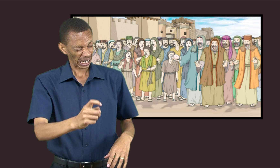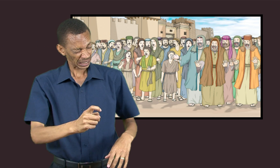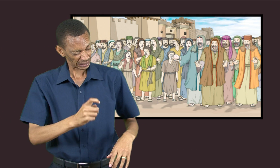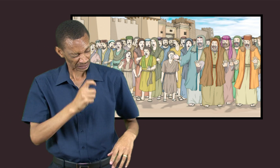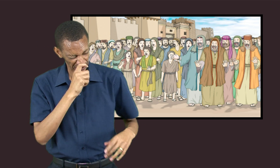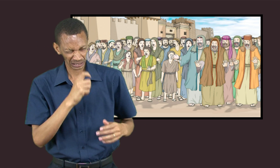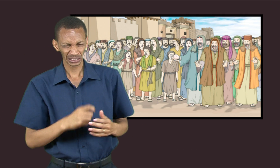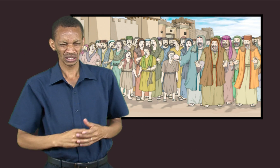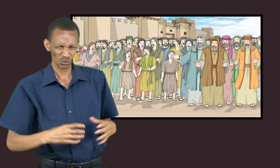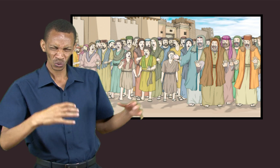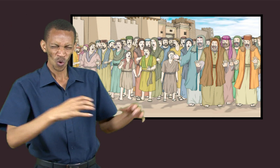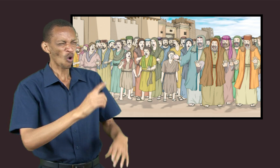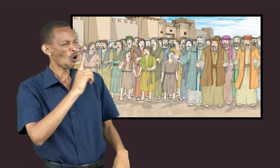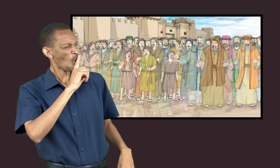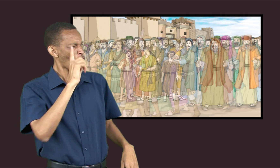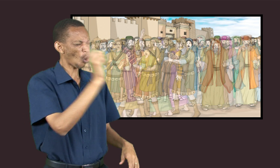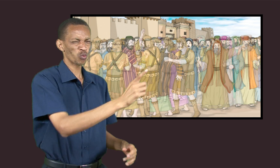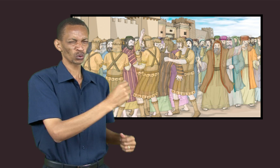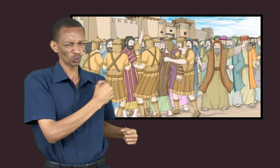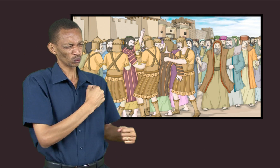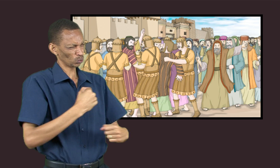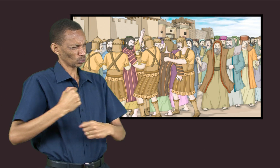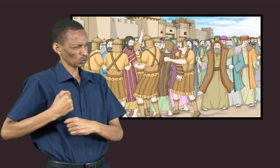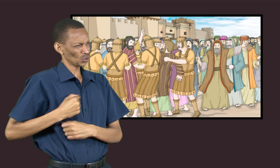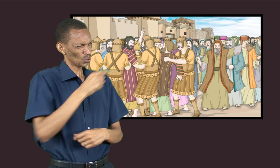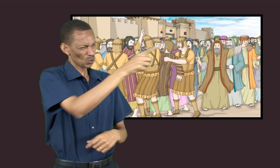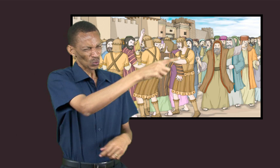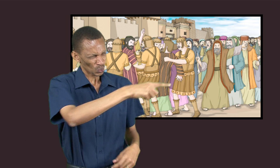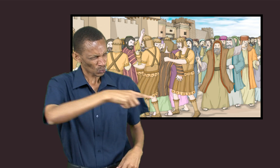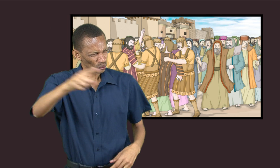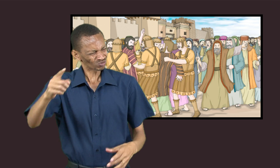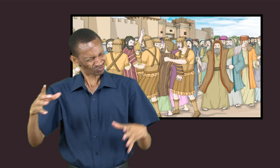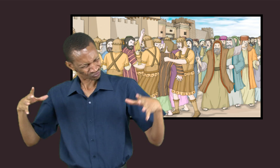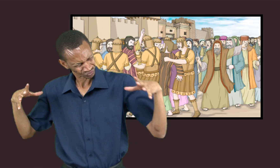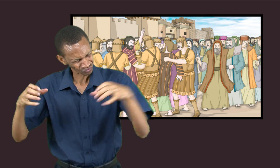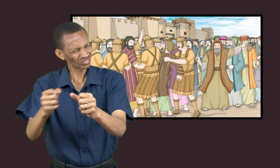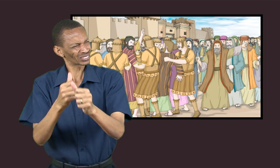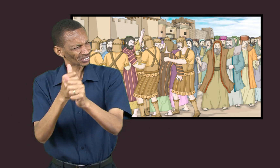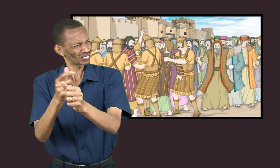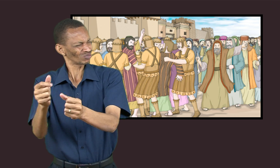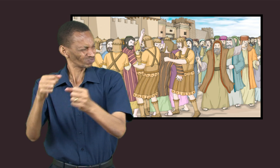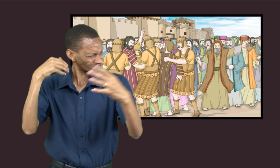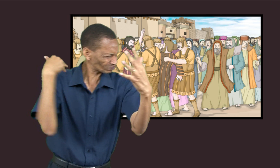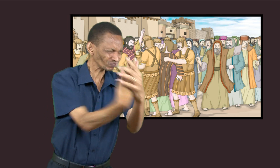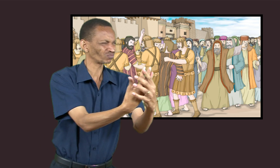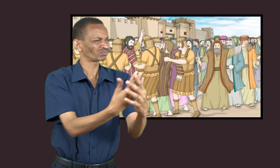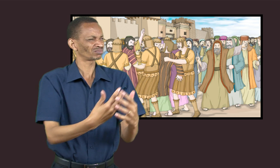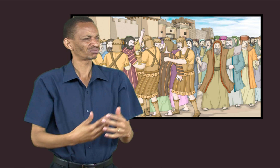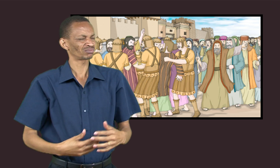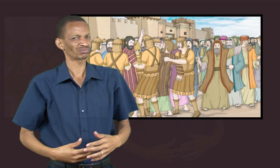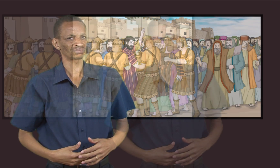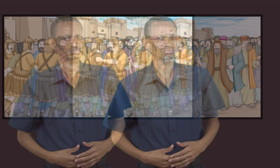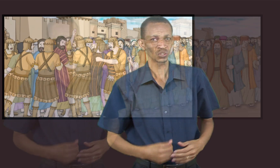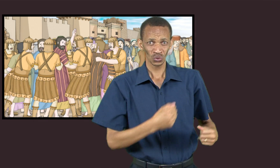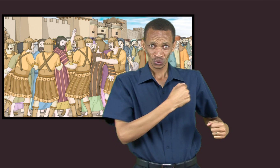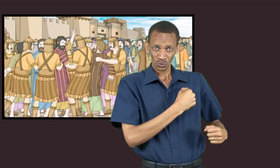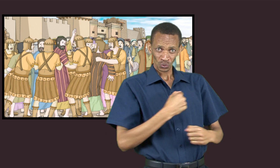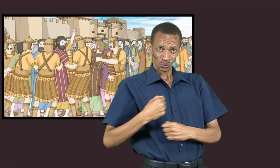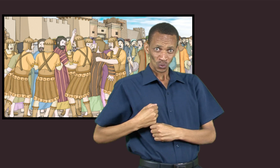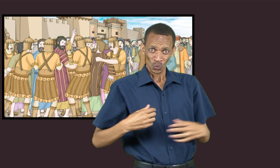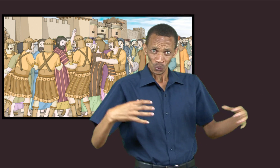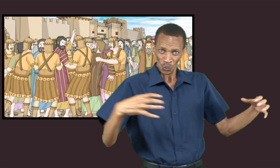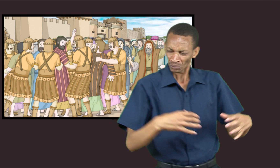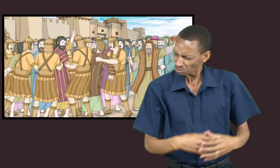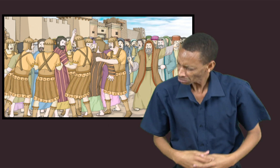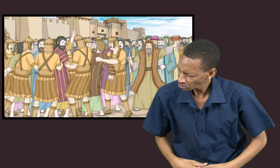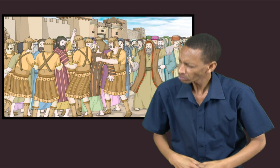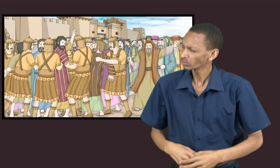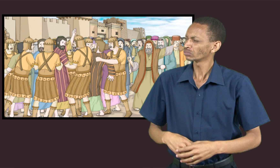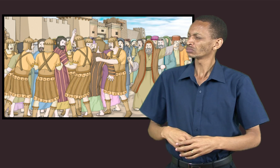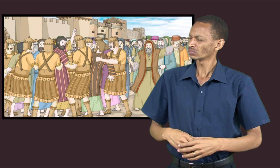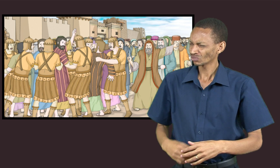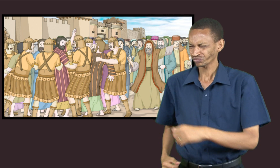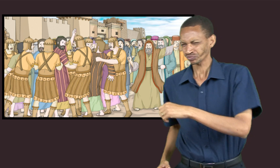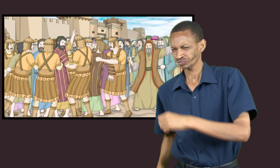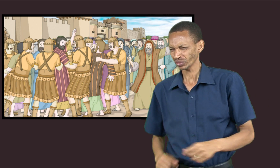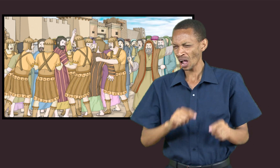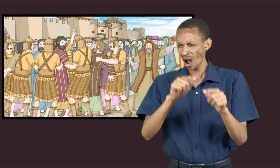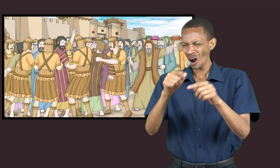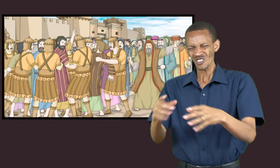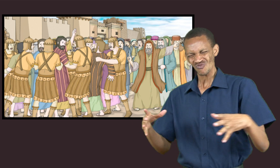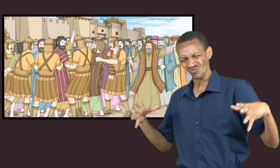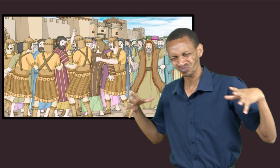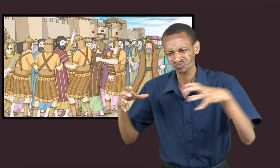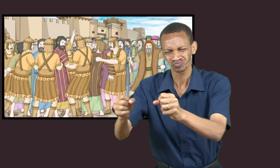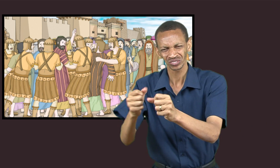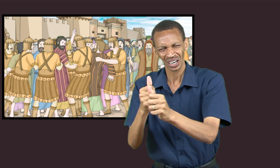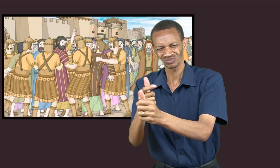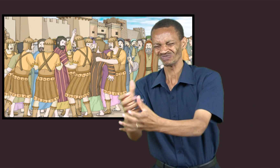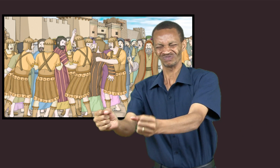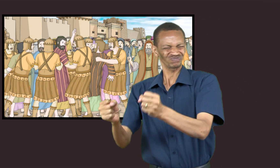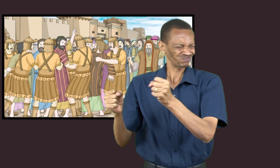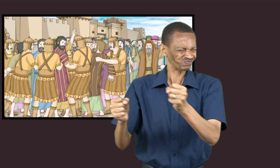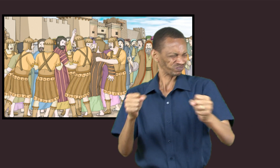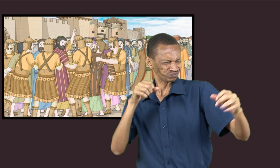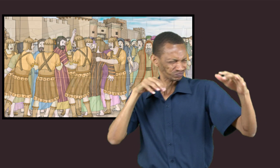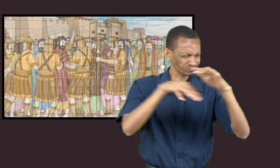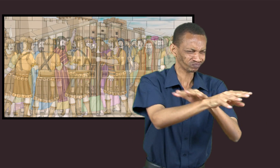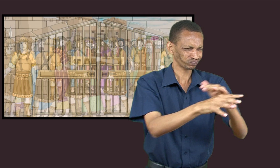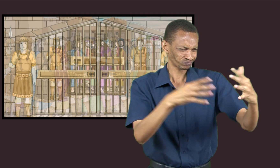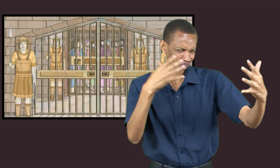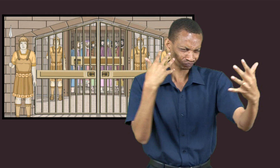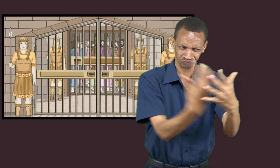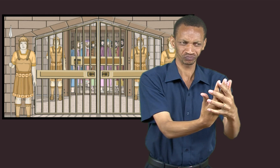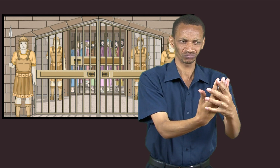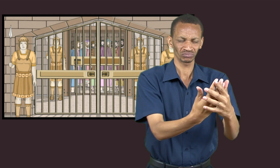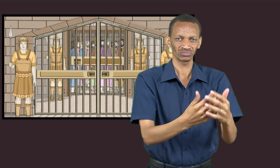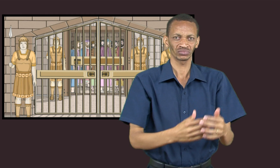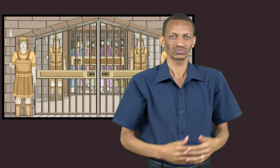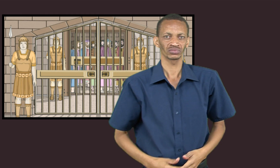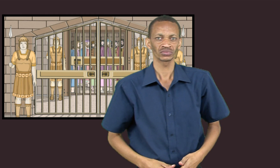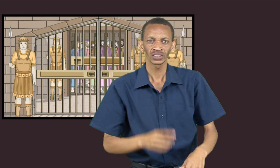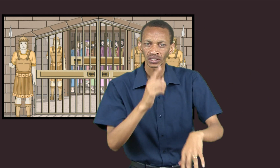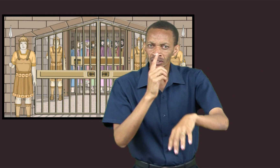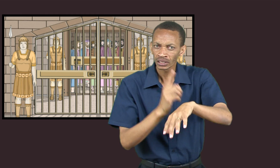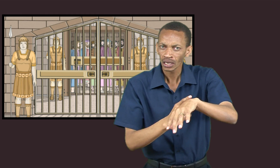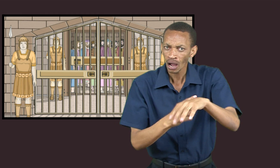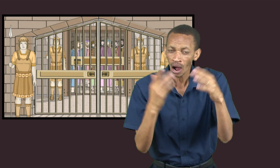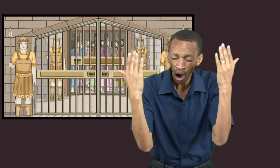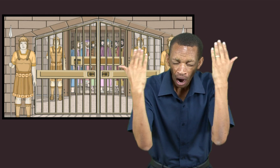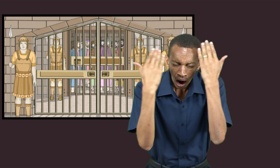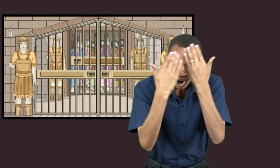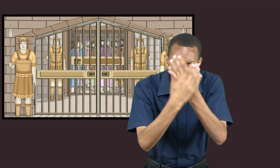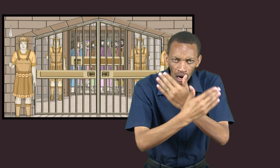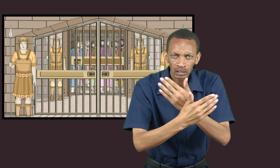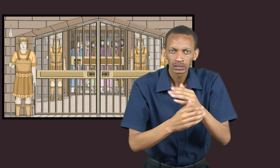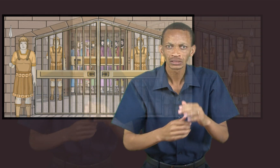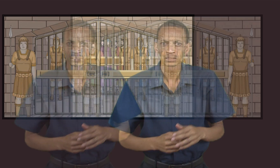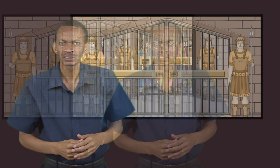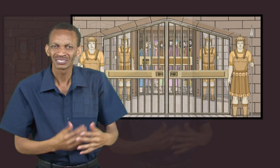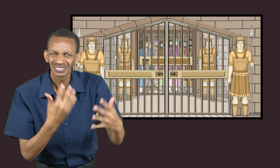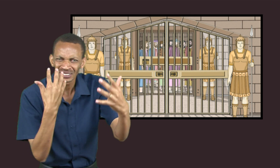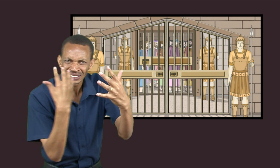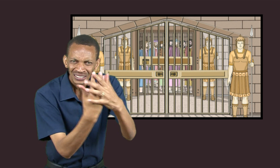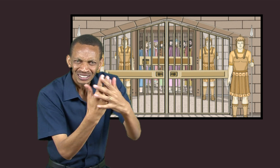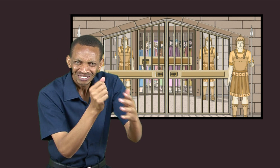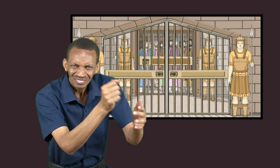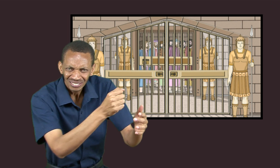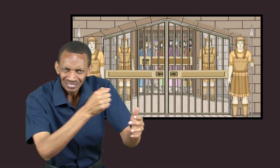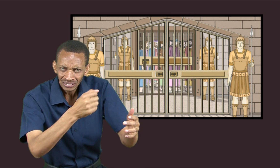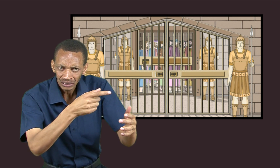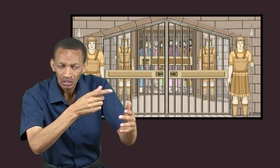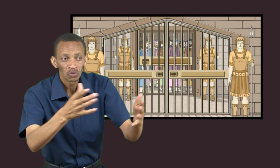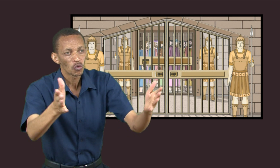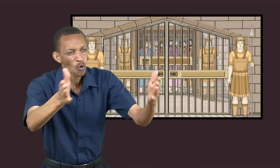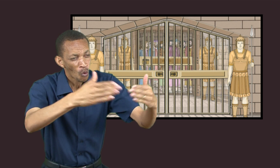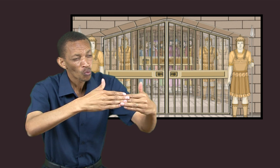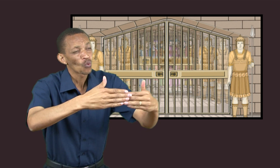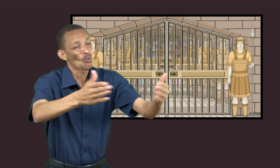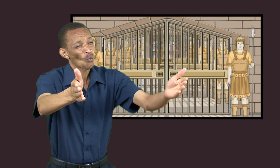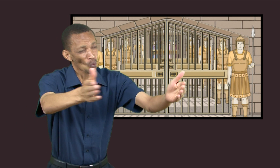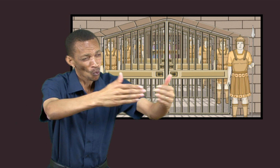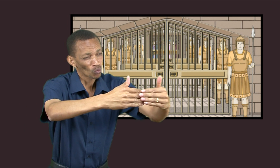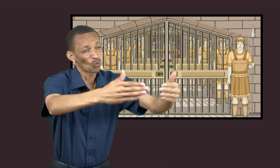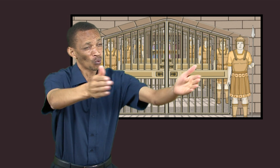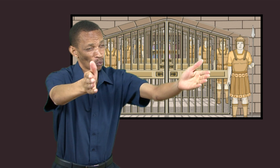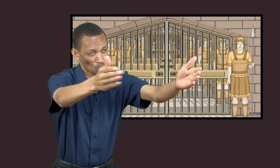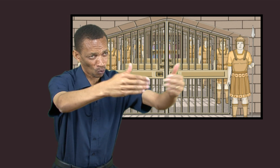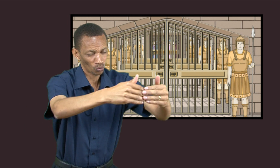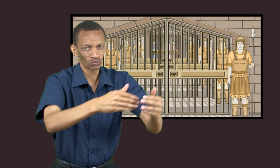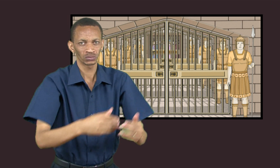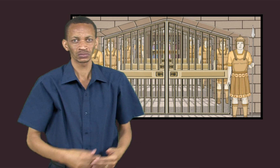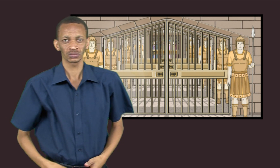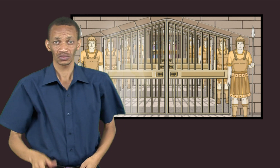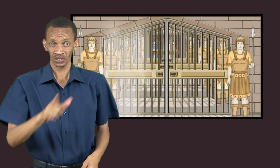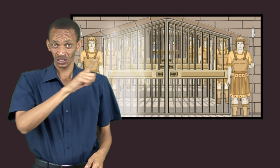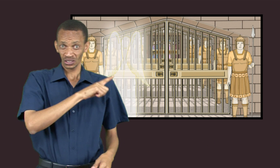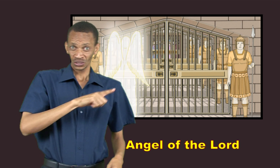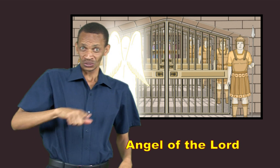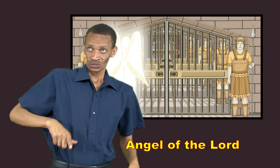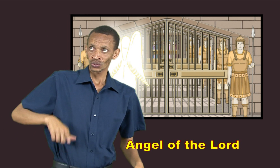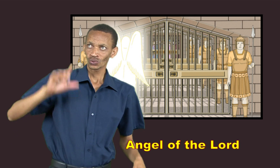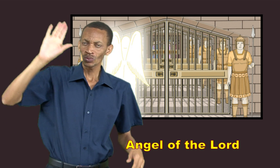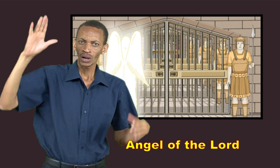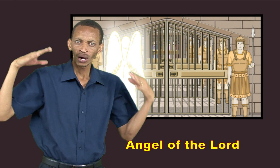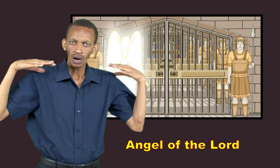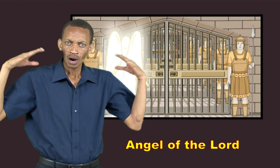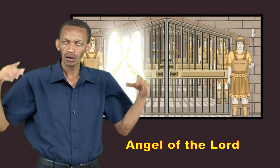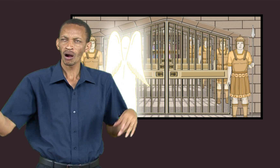They went out and arrested the apostles and put them in the public jail.